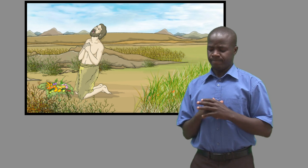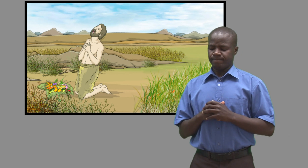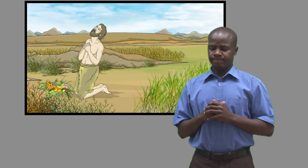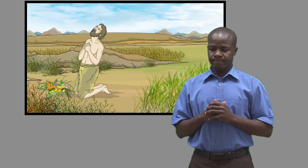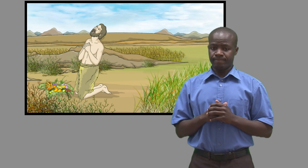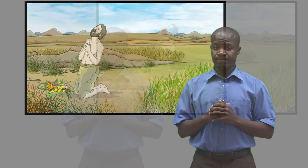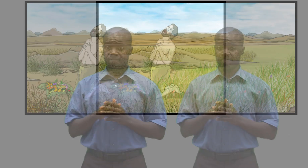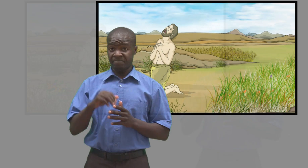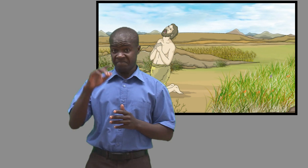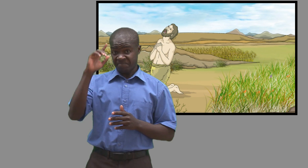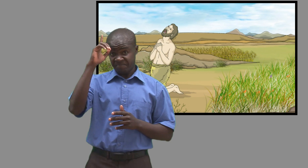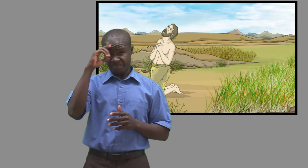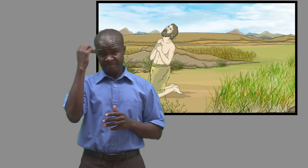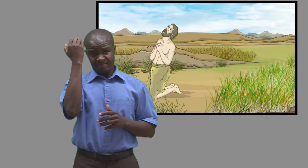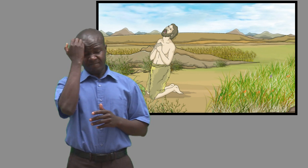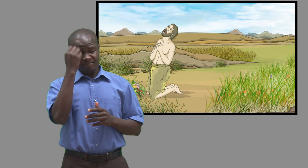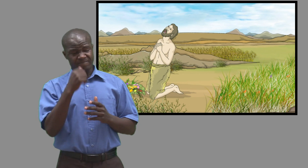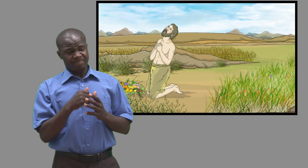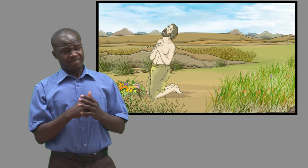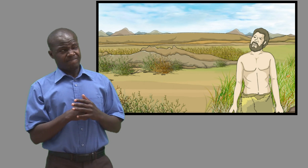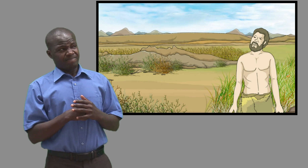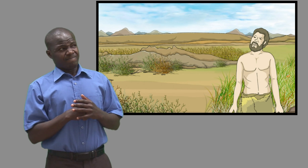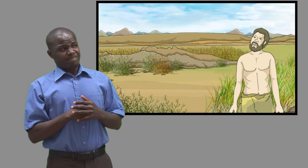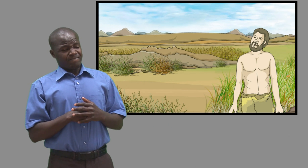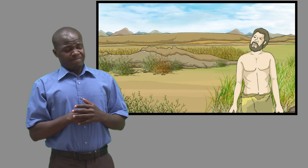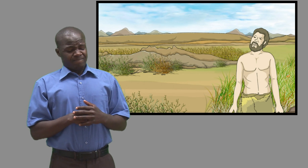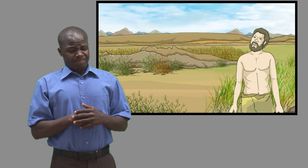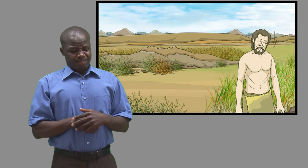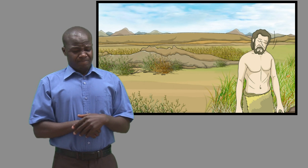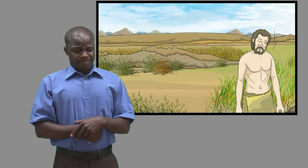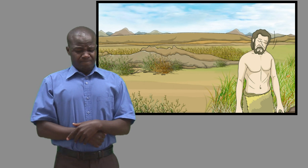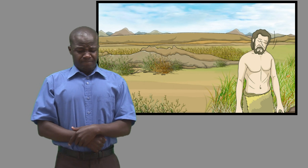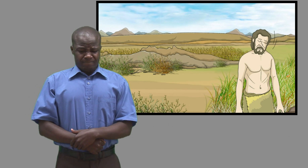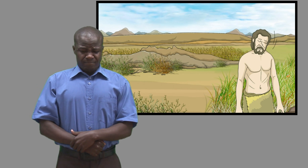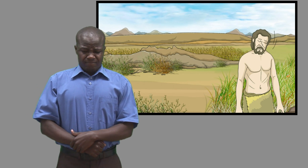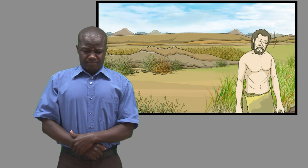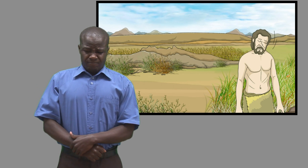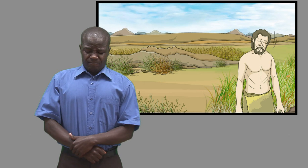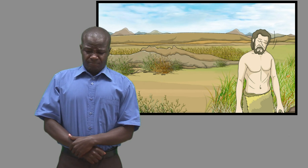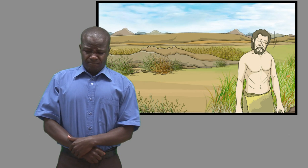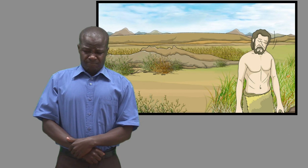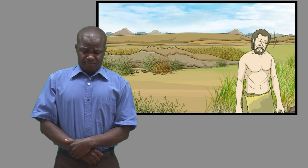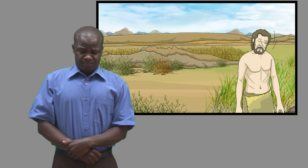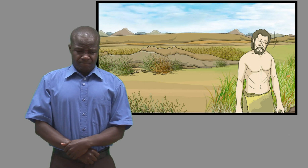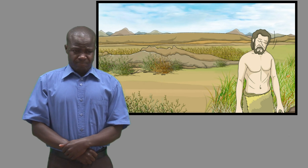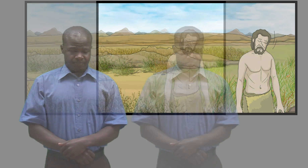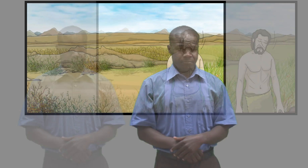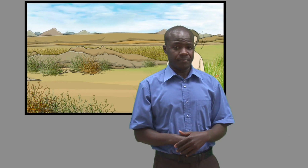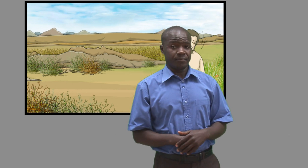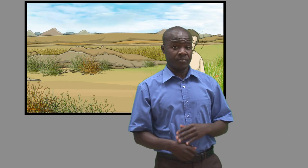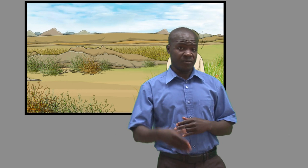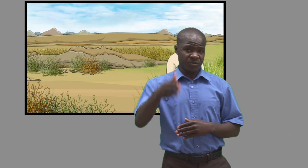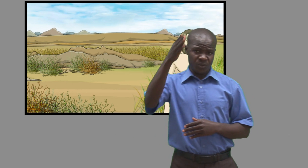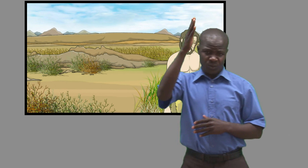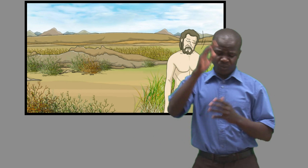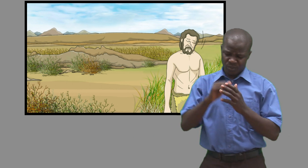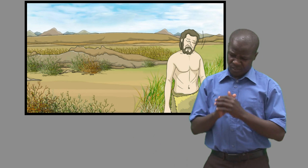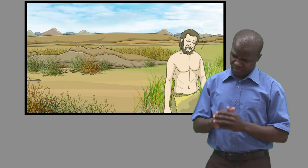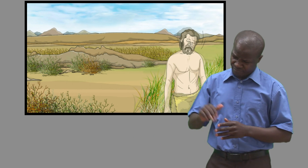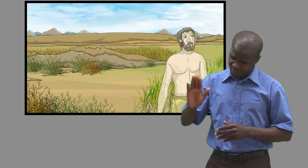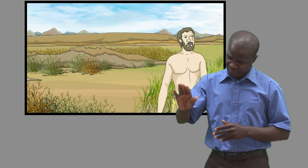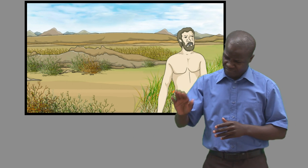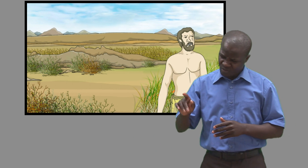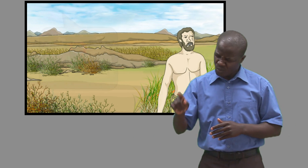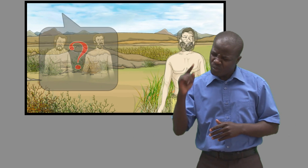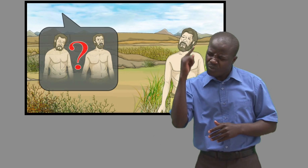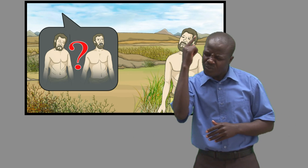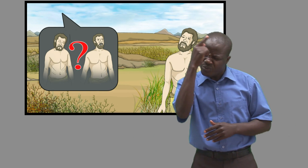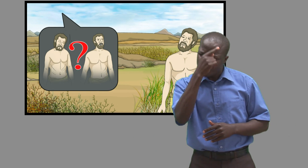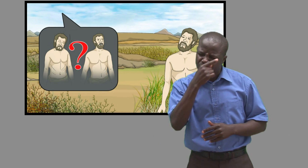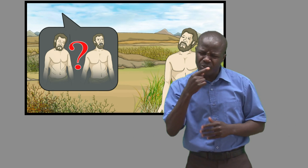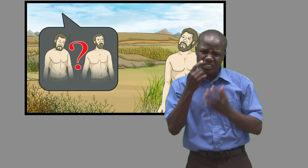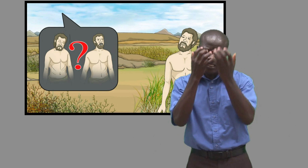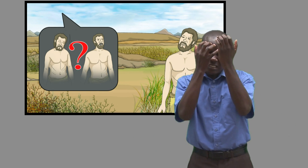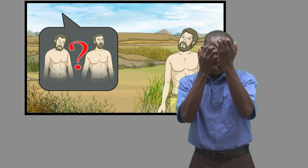So Cain became very angry, and his countenance fell.